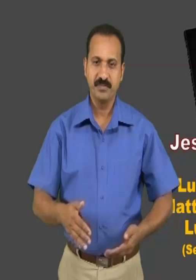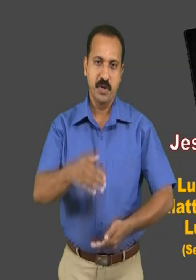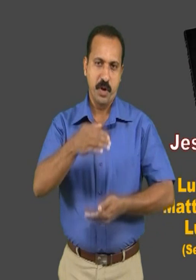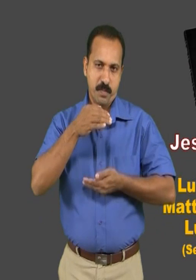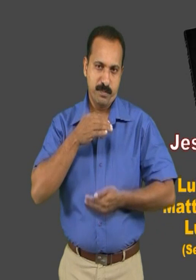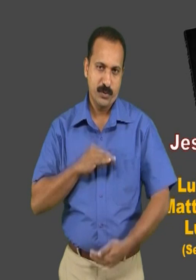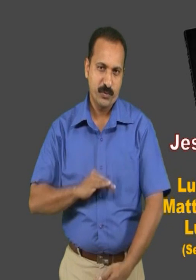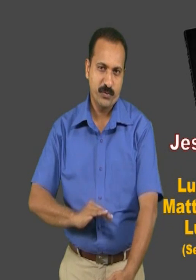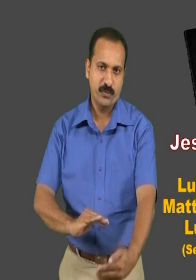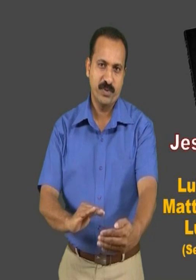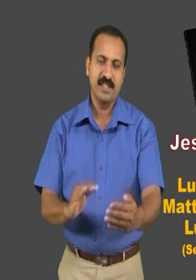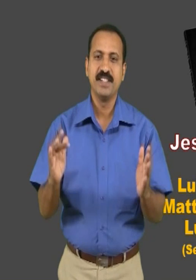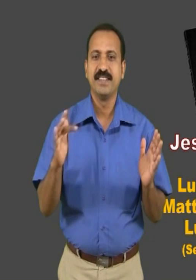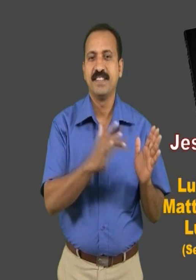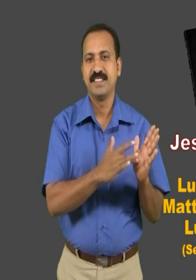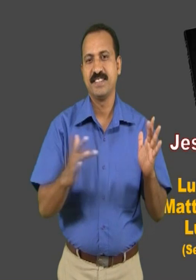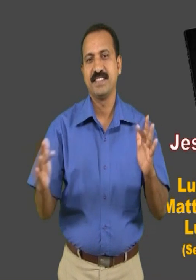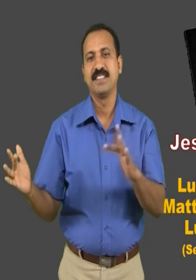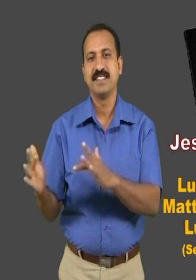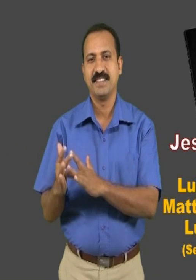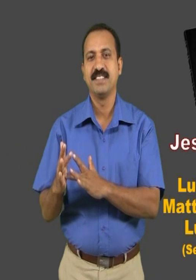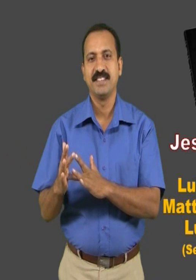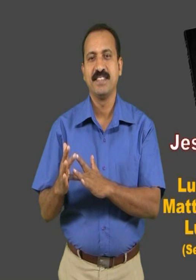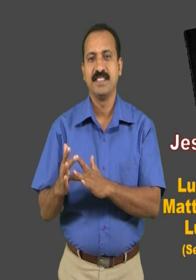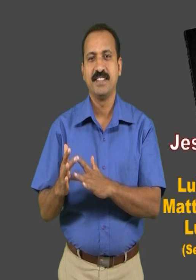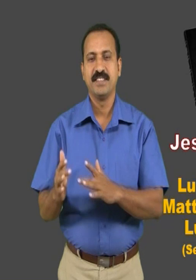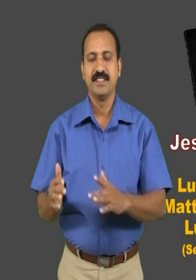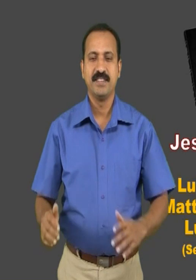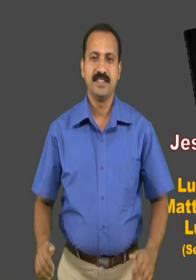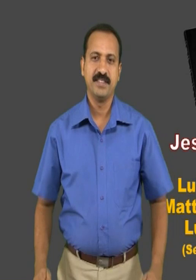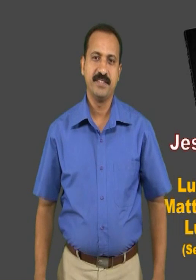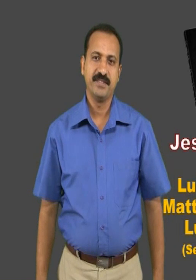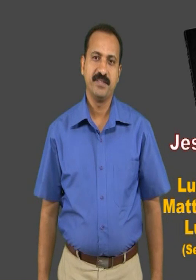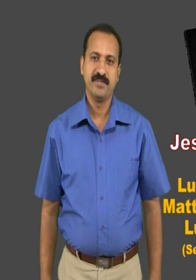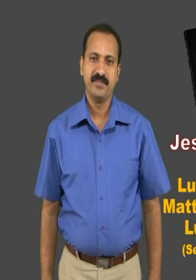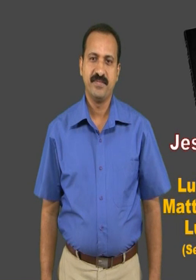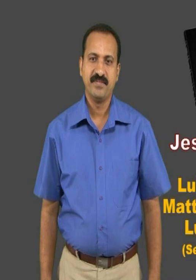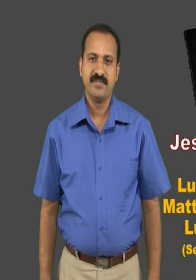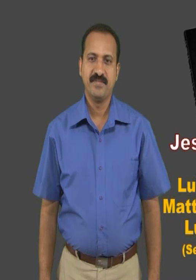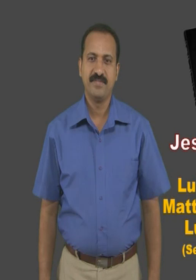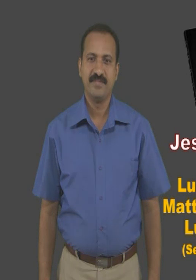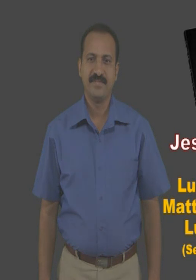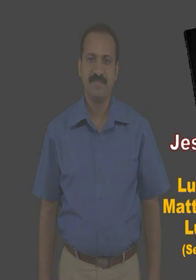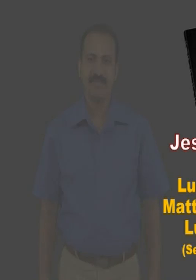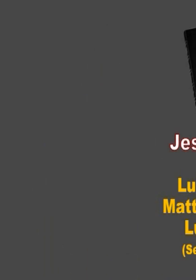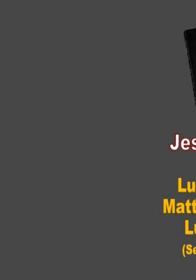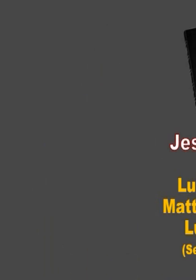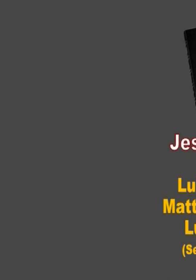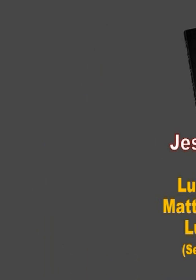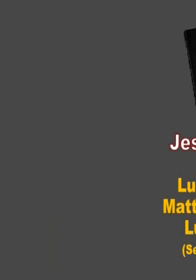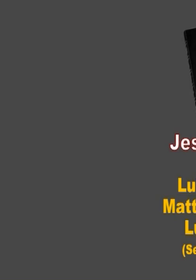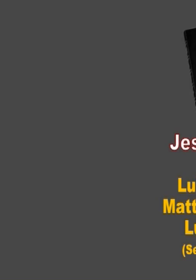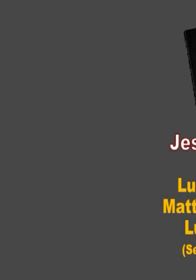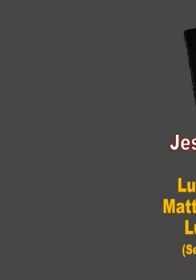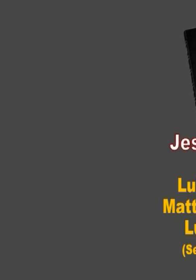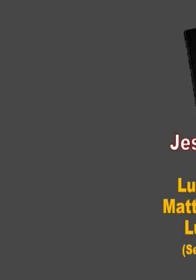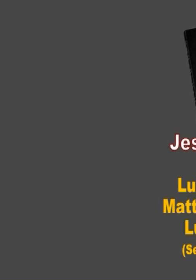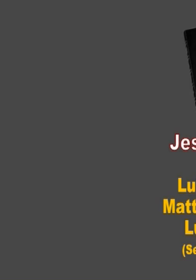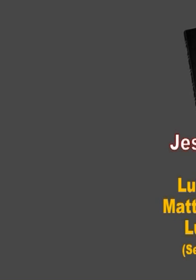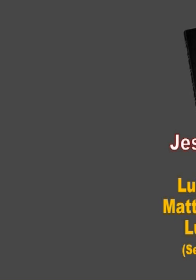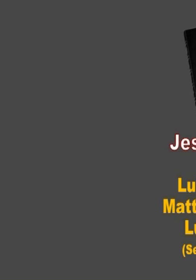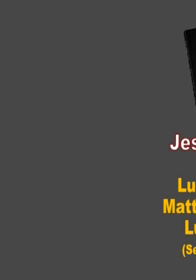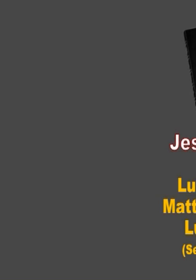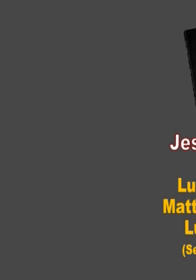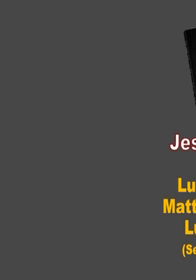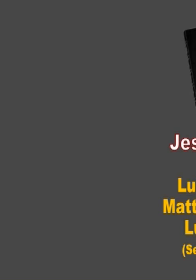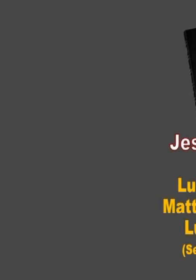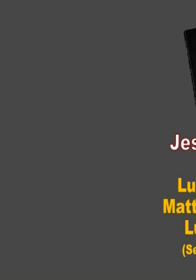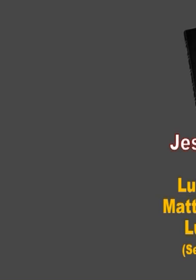Jesus is born